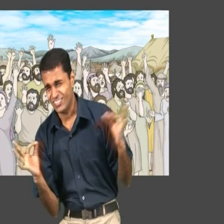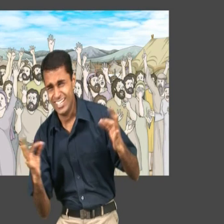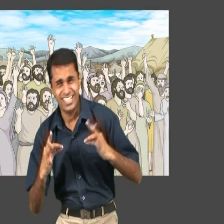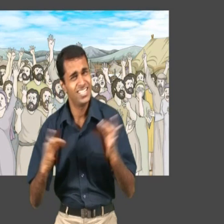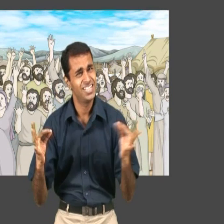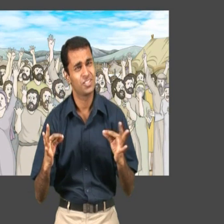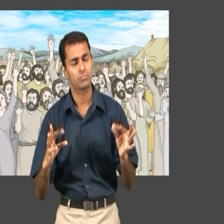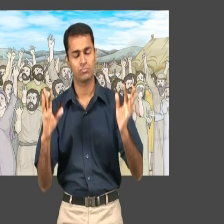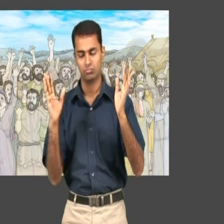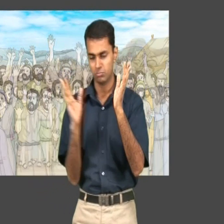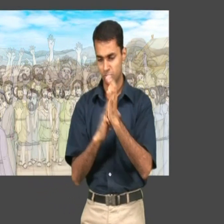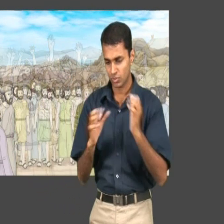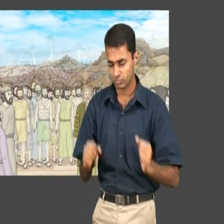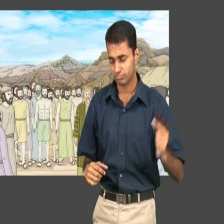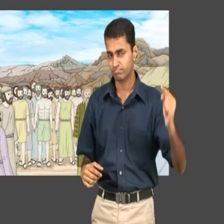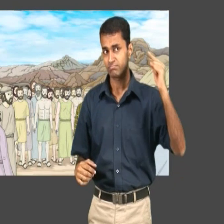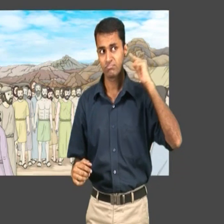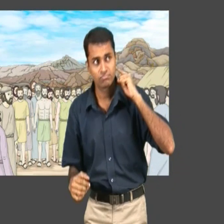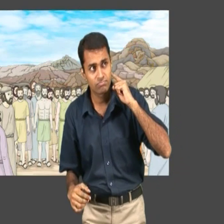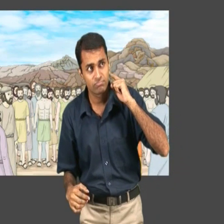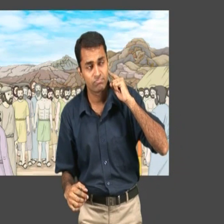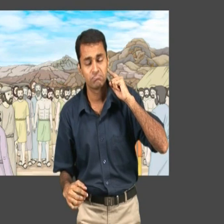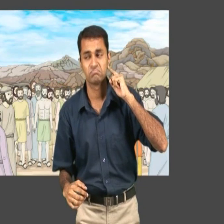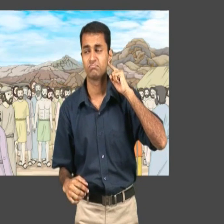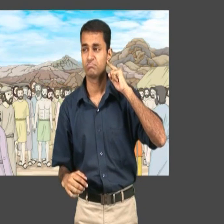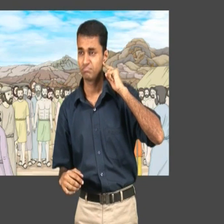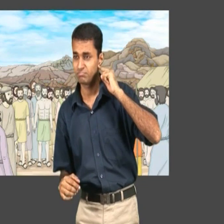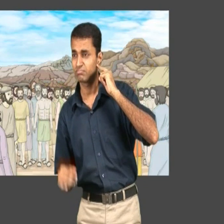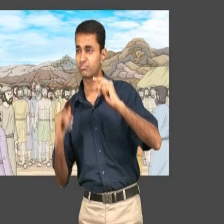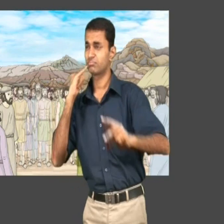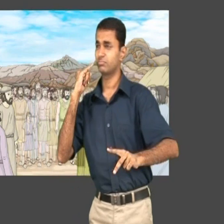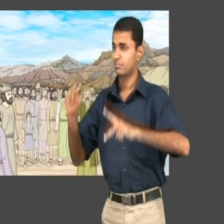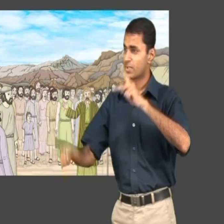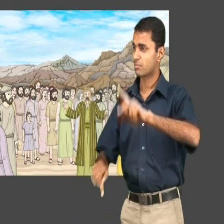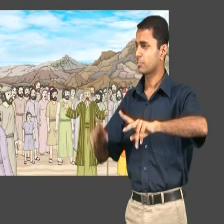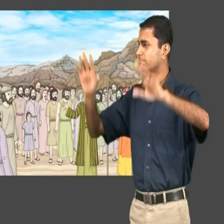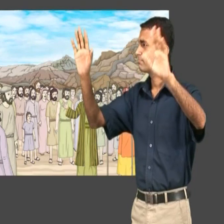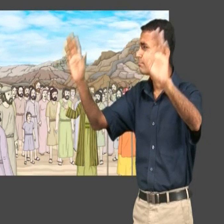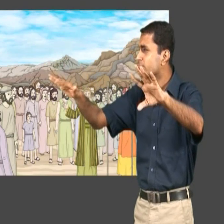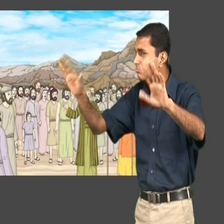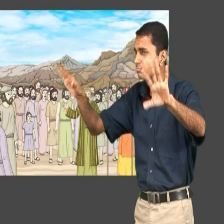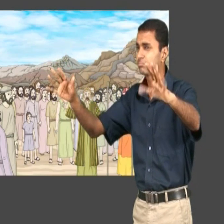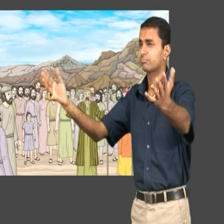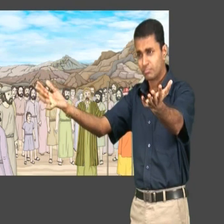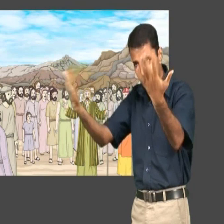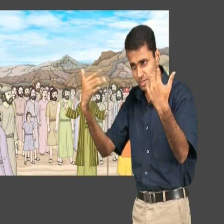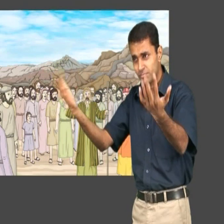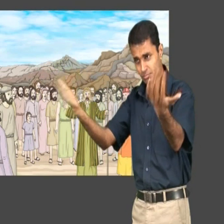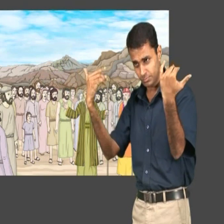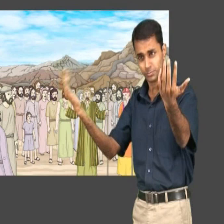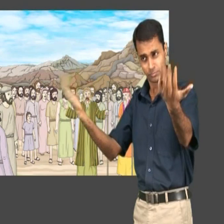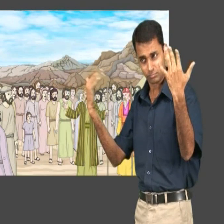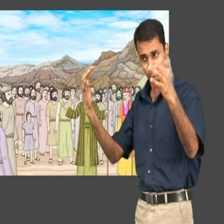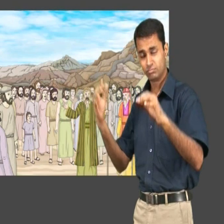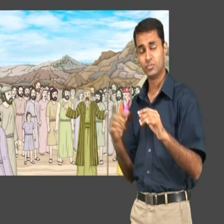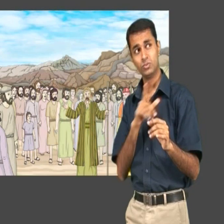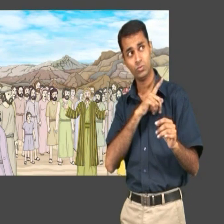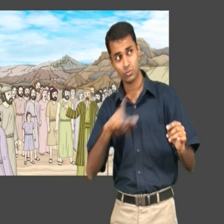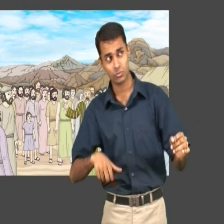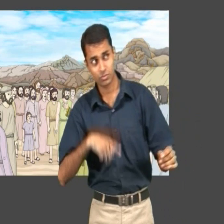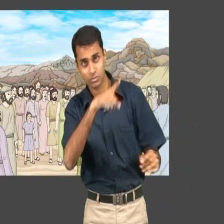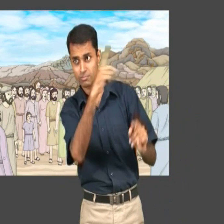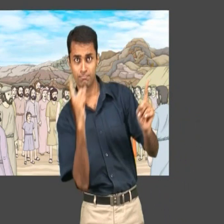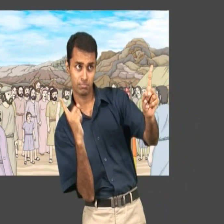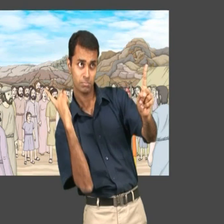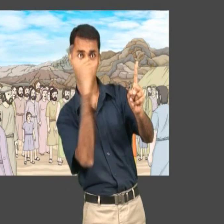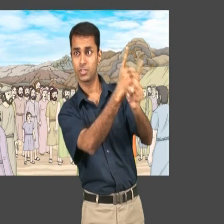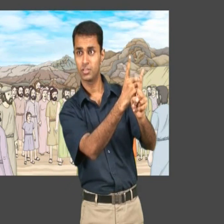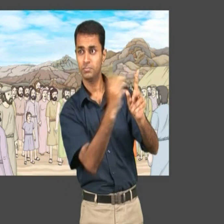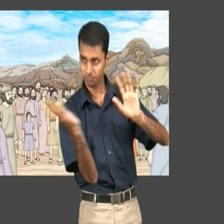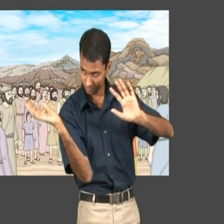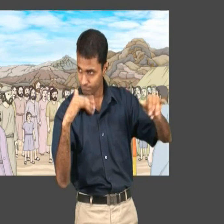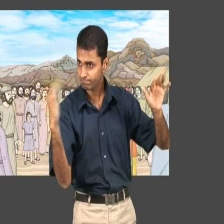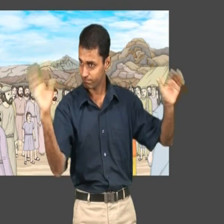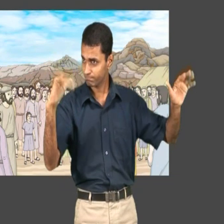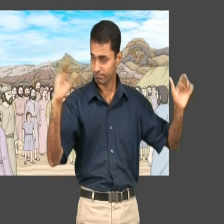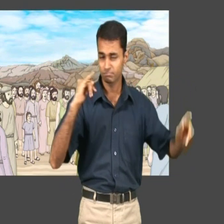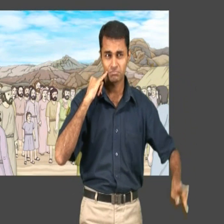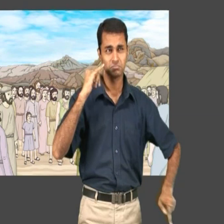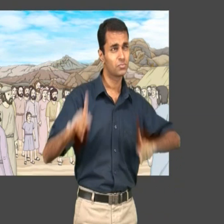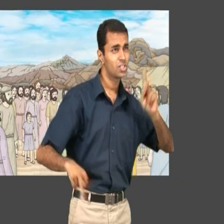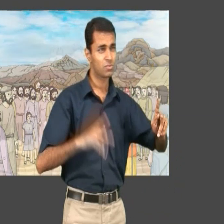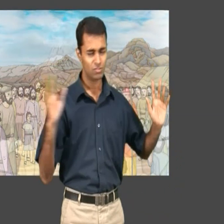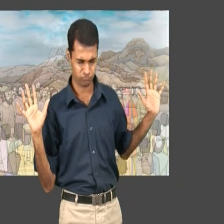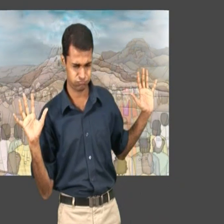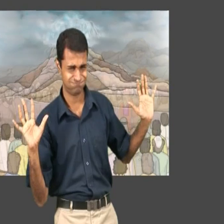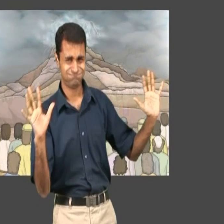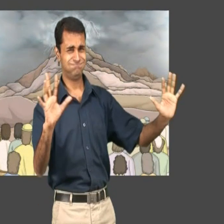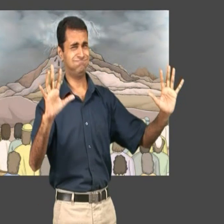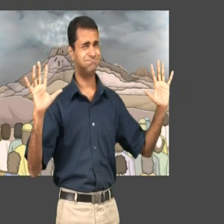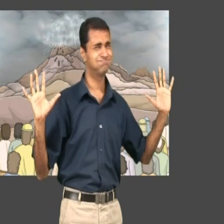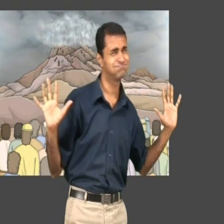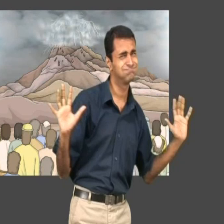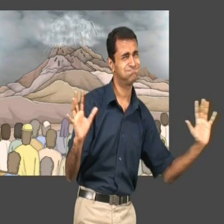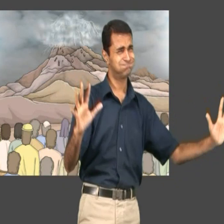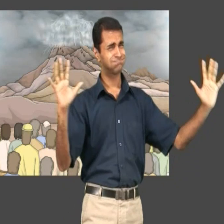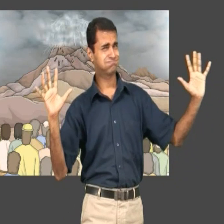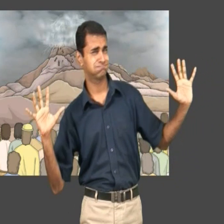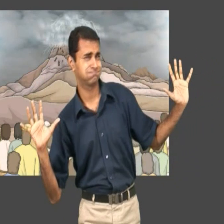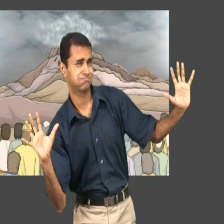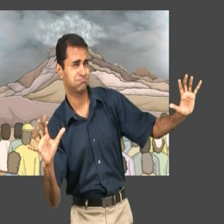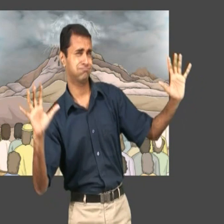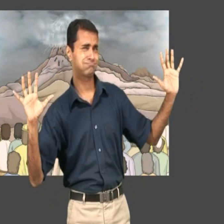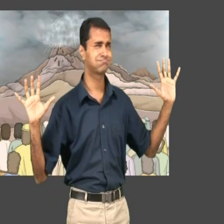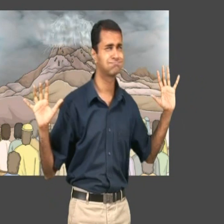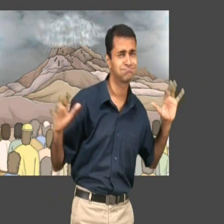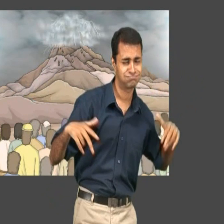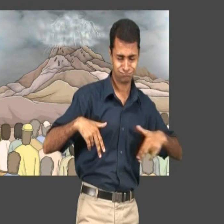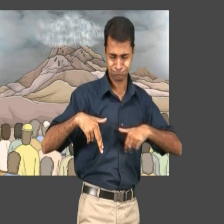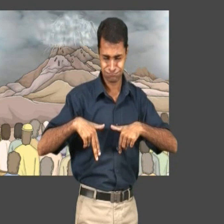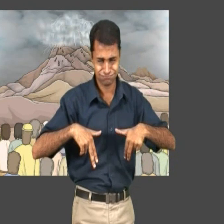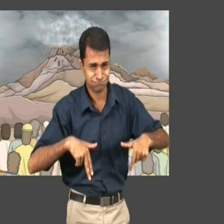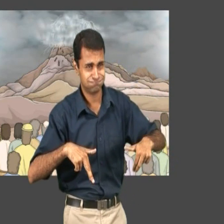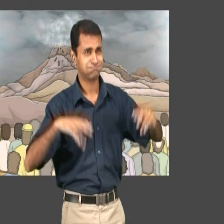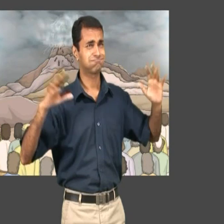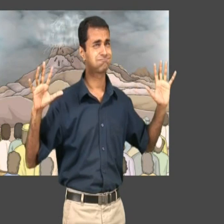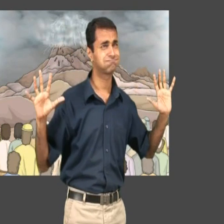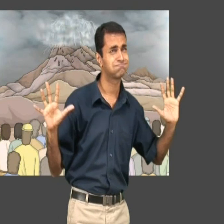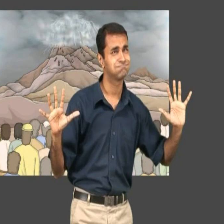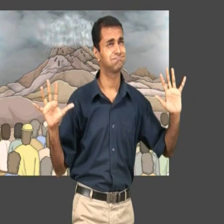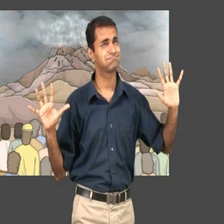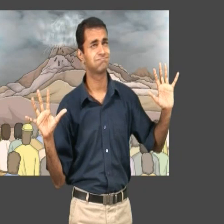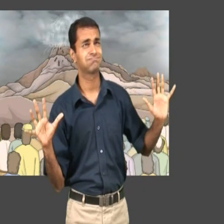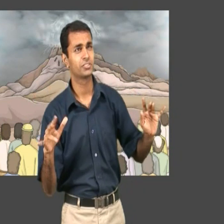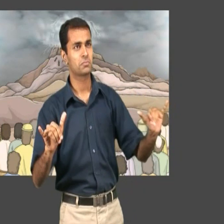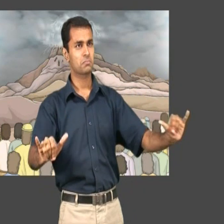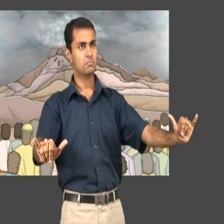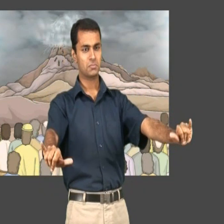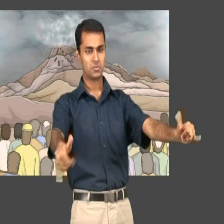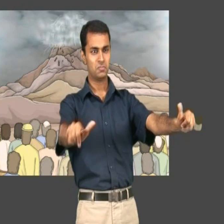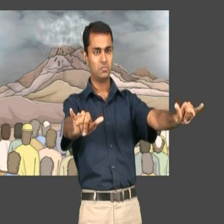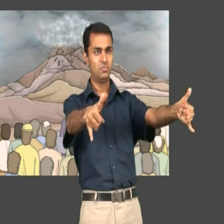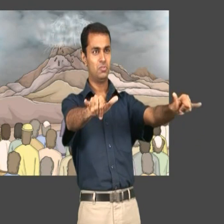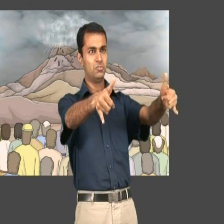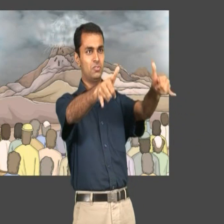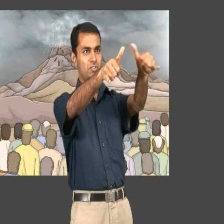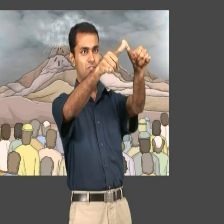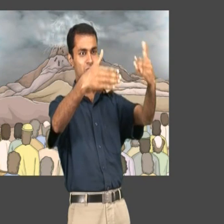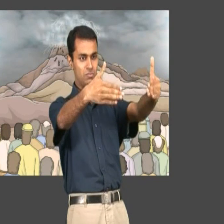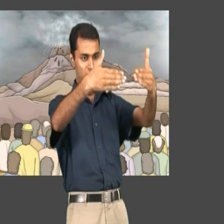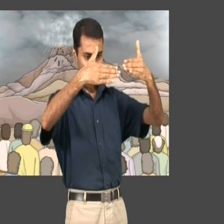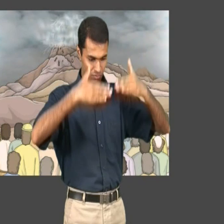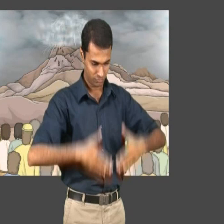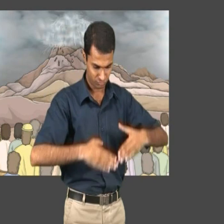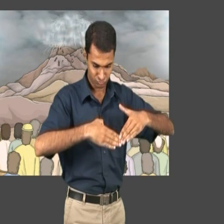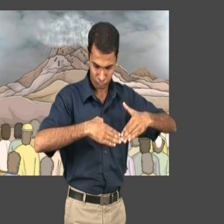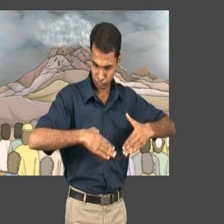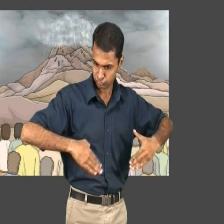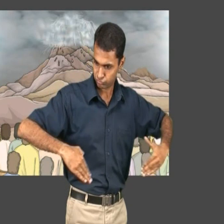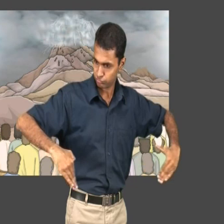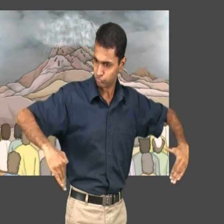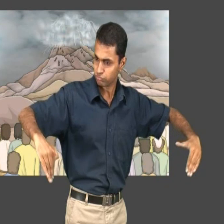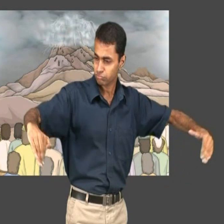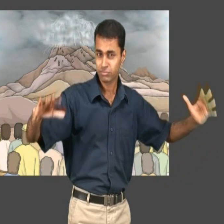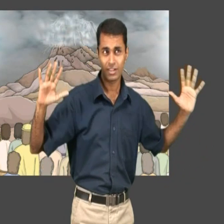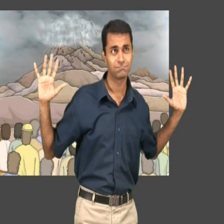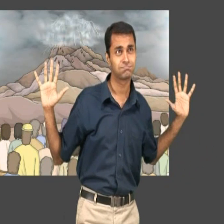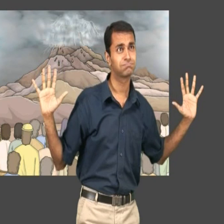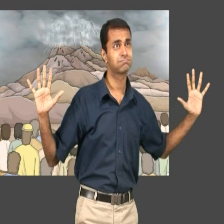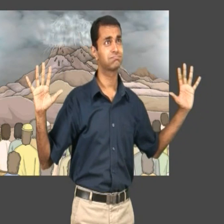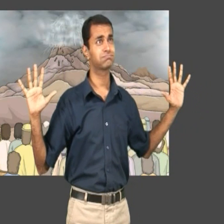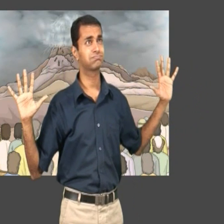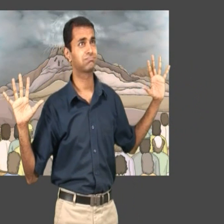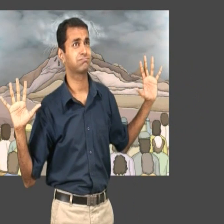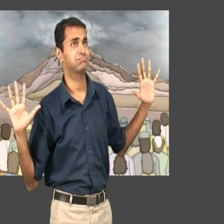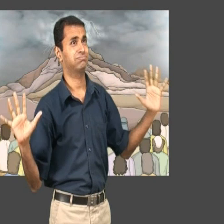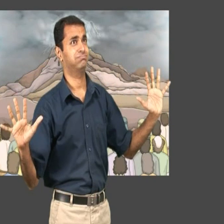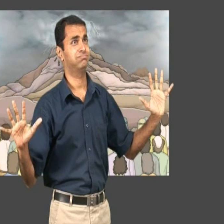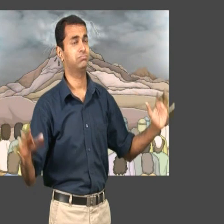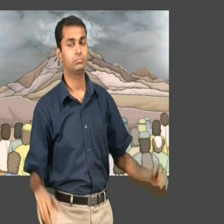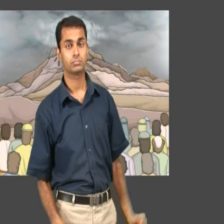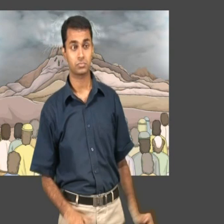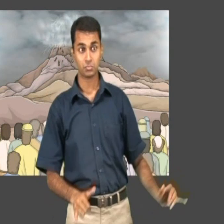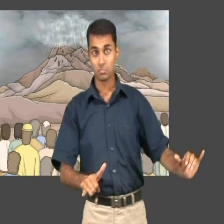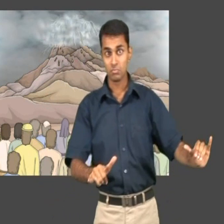Then Moses brought the people out of the camp to meet with God, and they stood at the foot of the mountain.